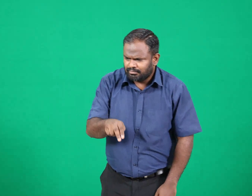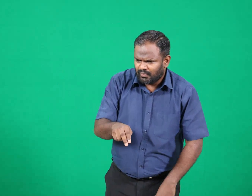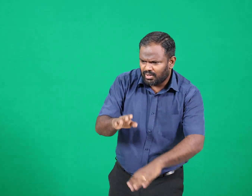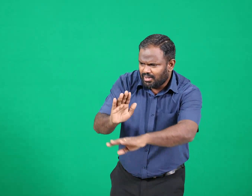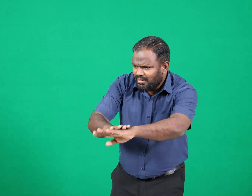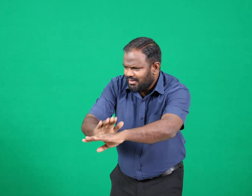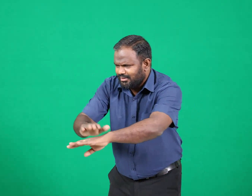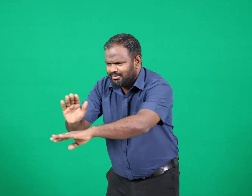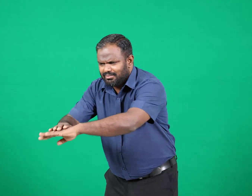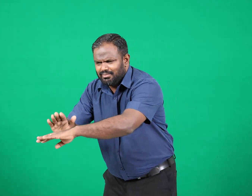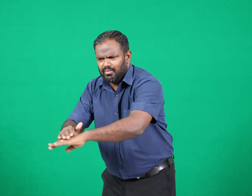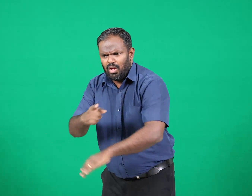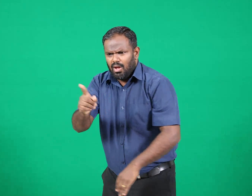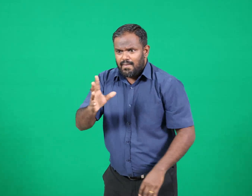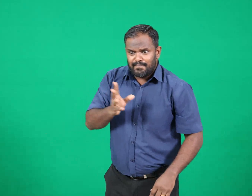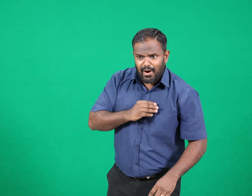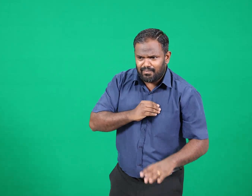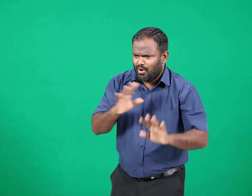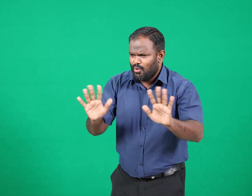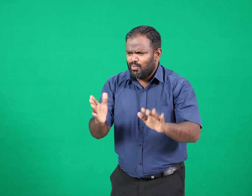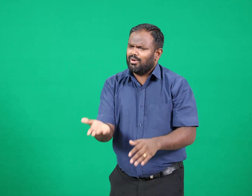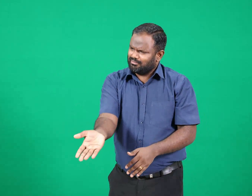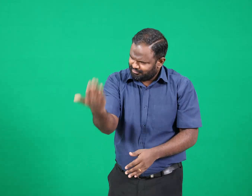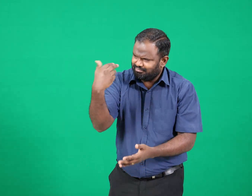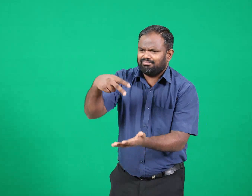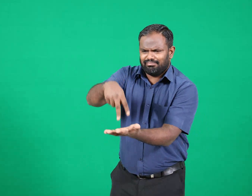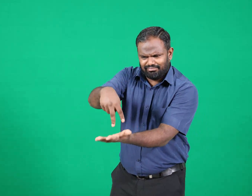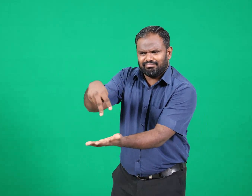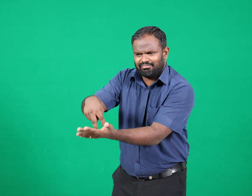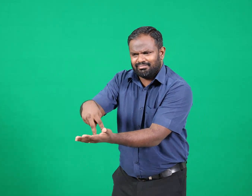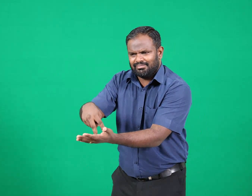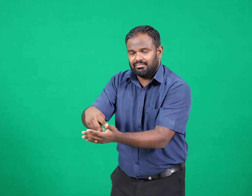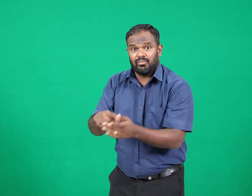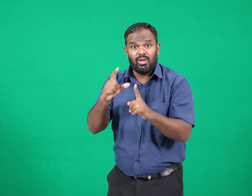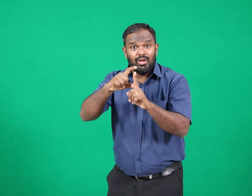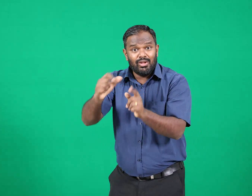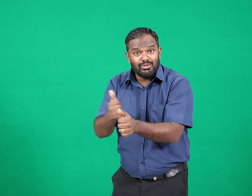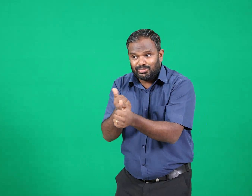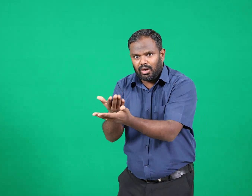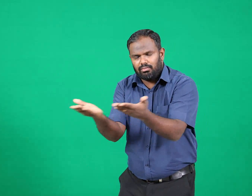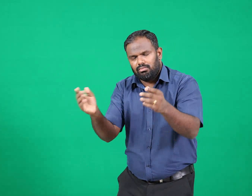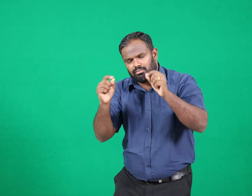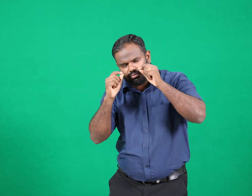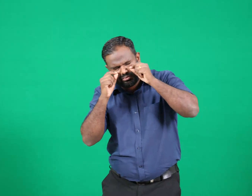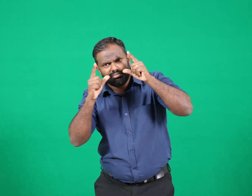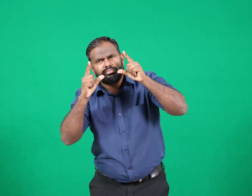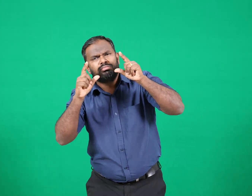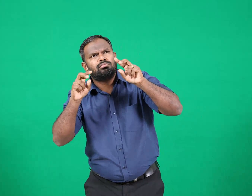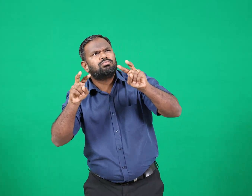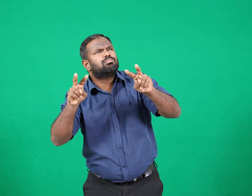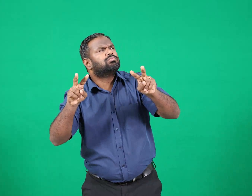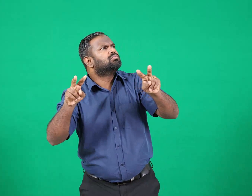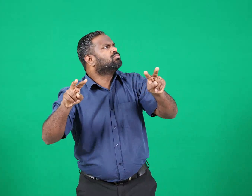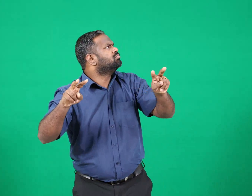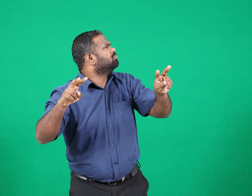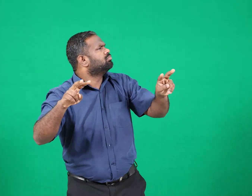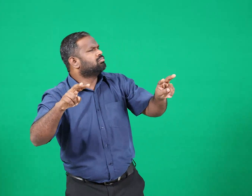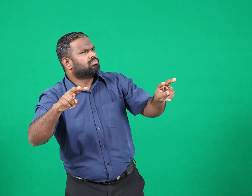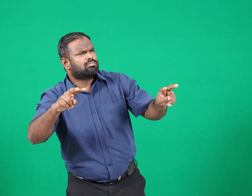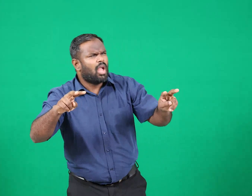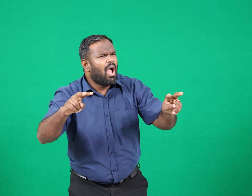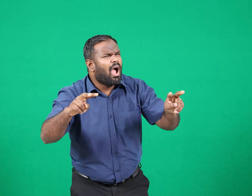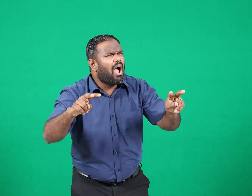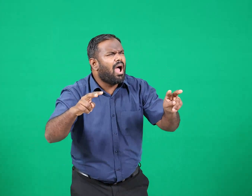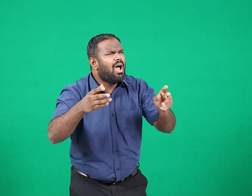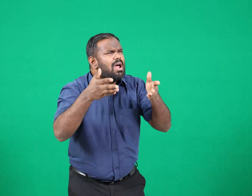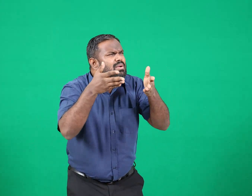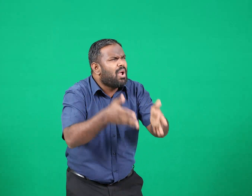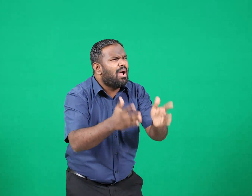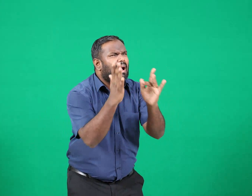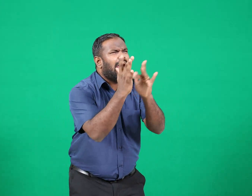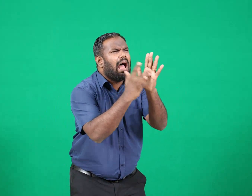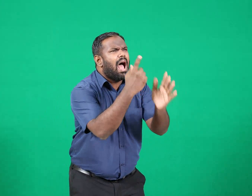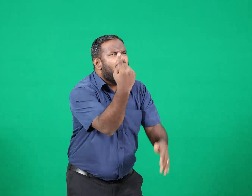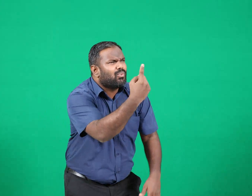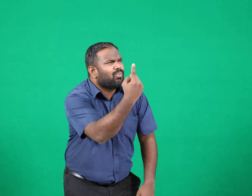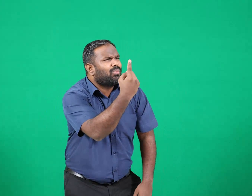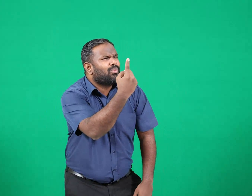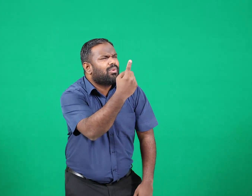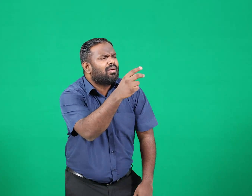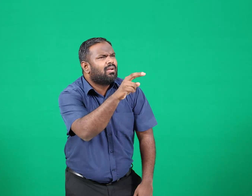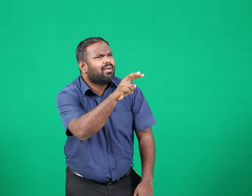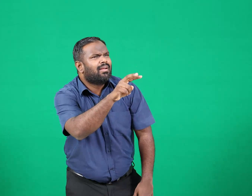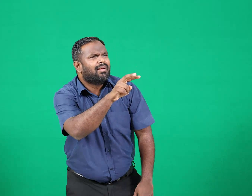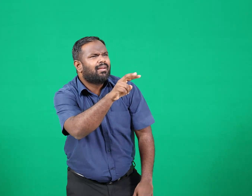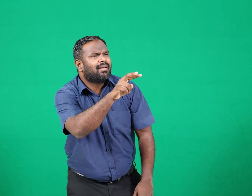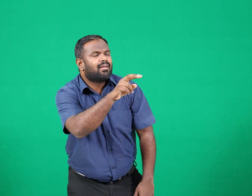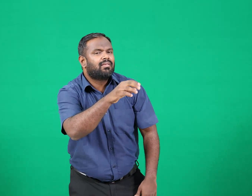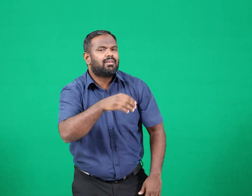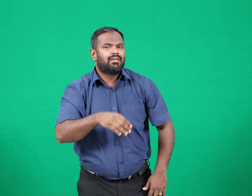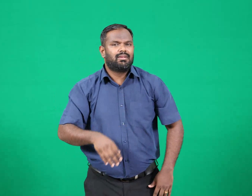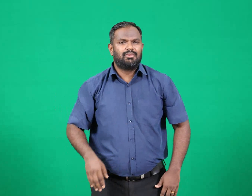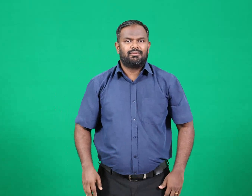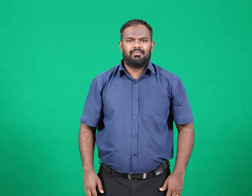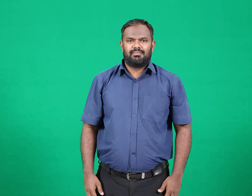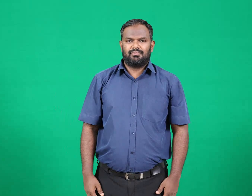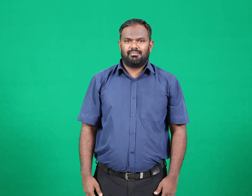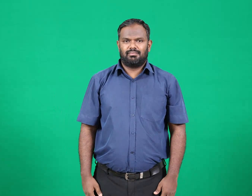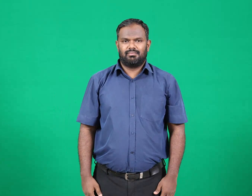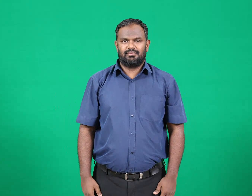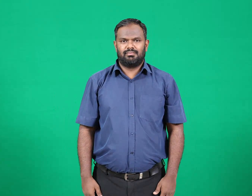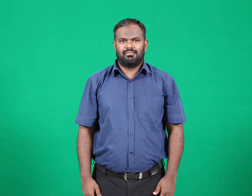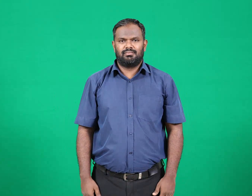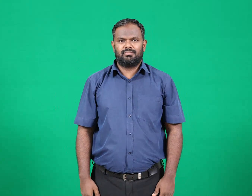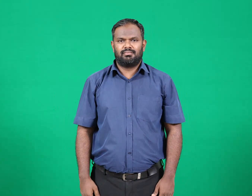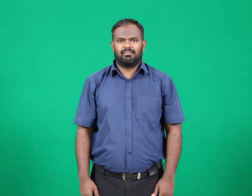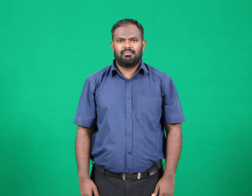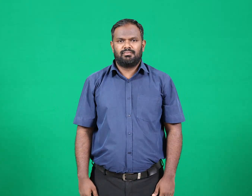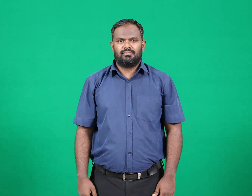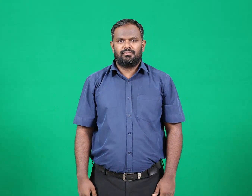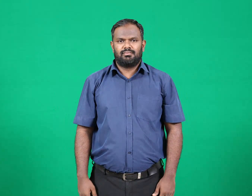" Do not be afraid." And when they looked up, they saw no one except Jesus.